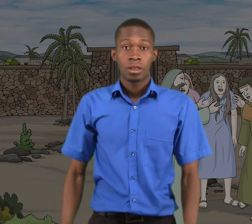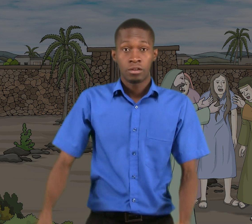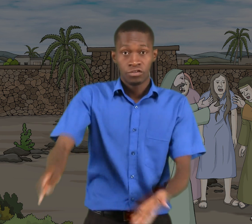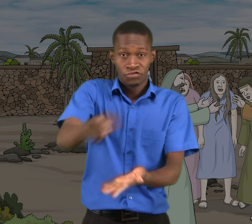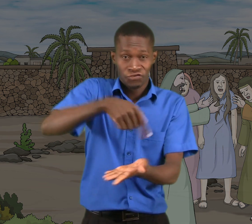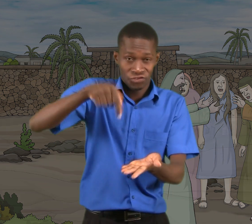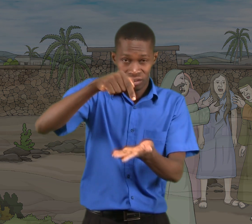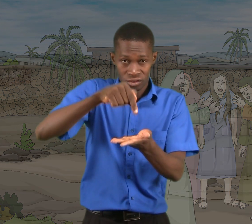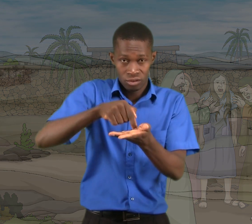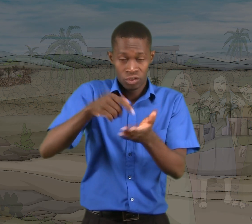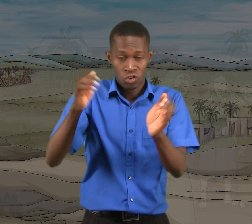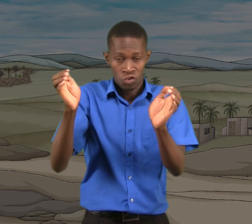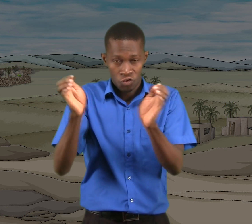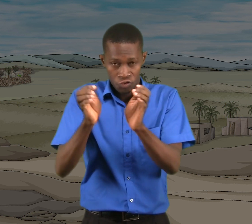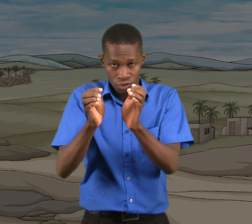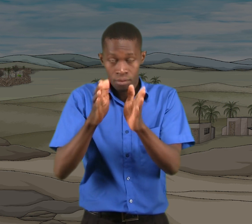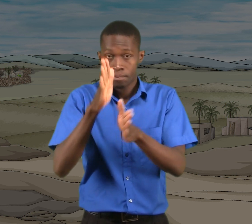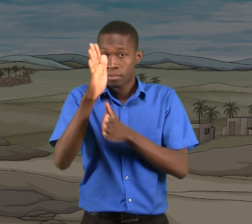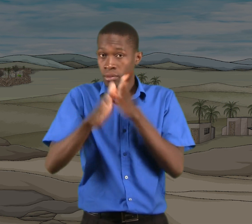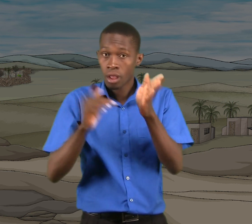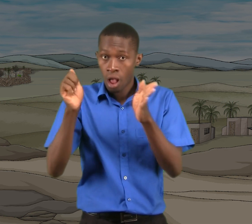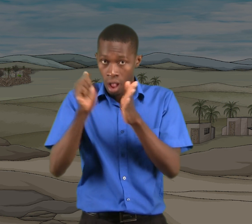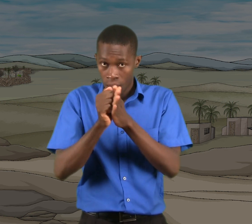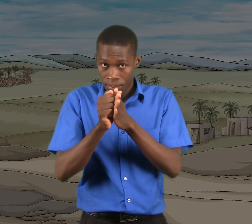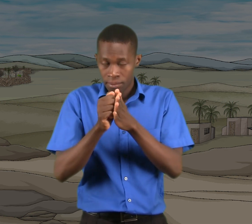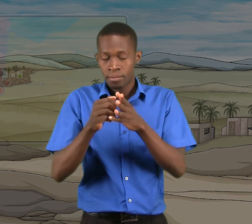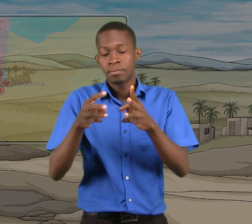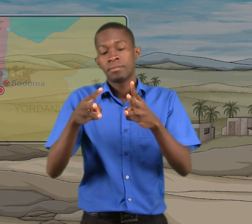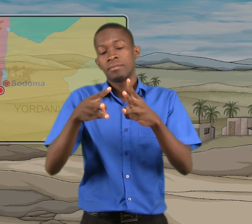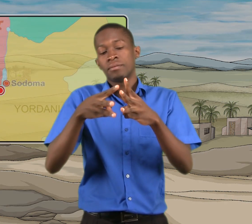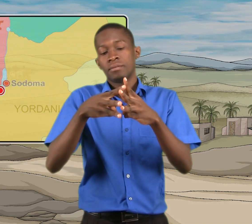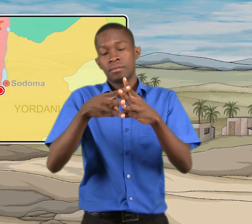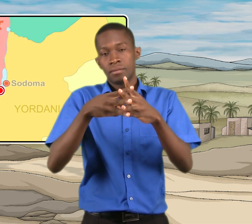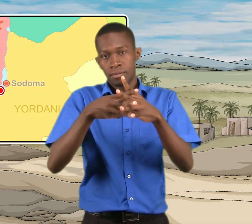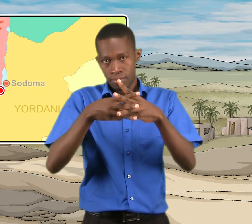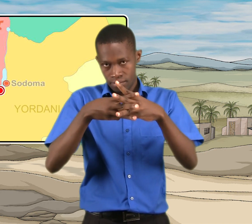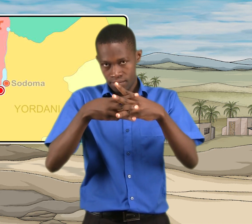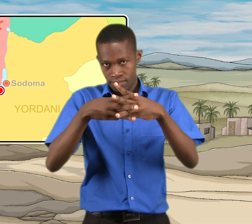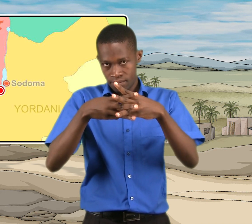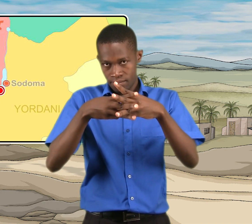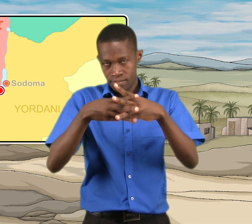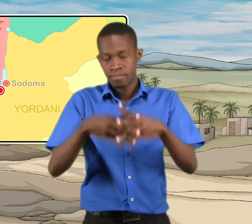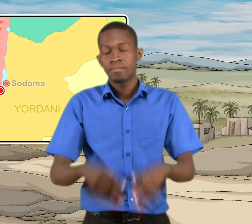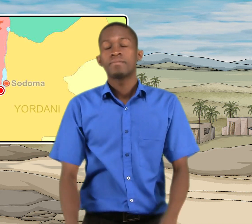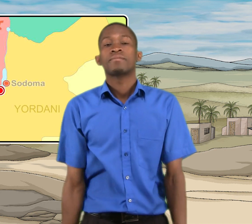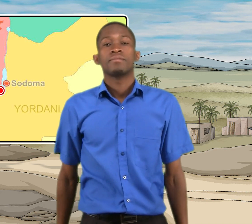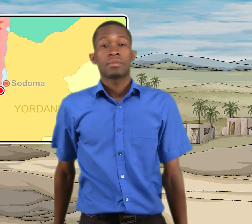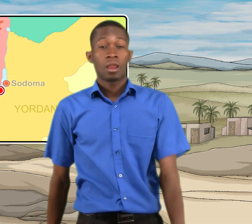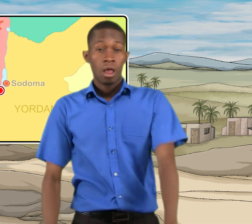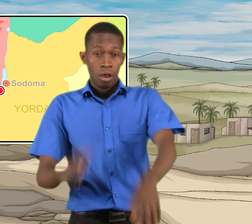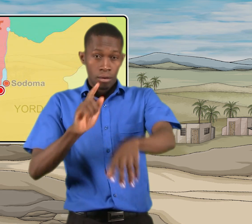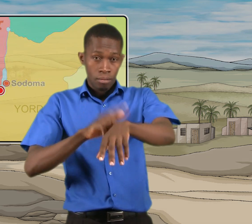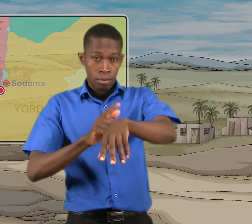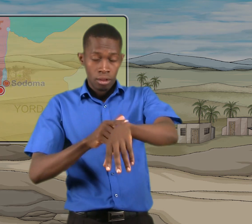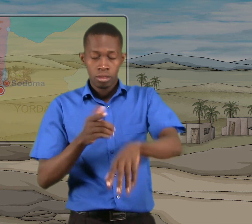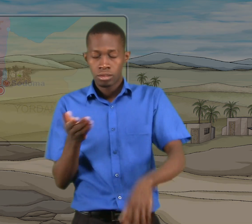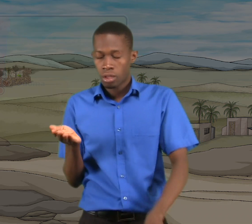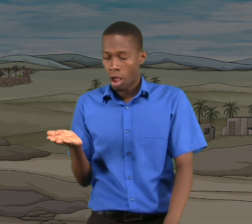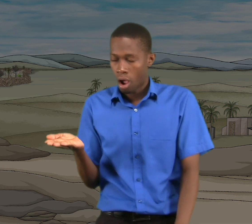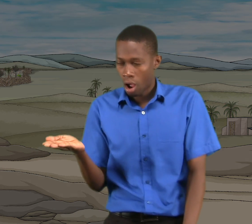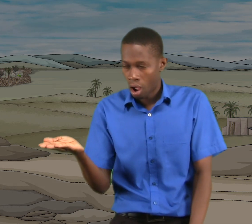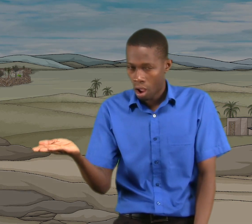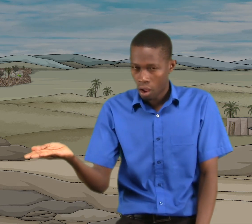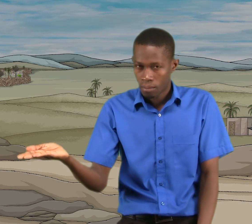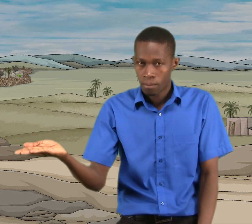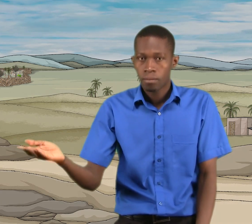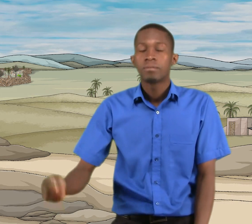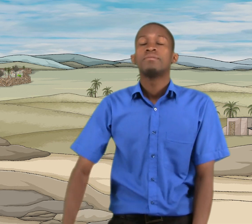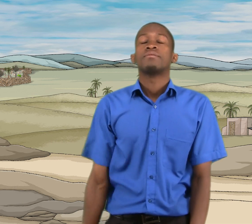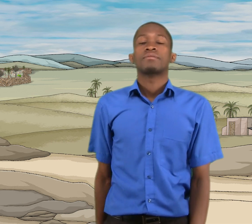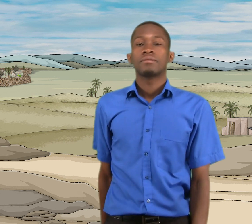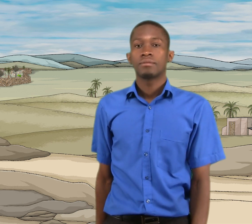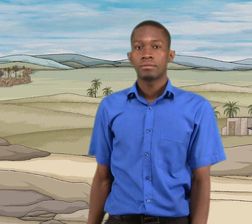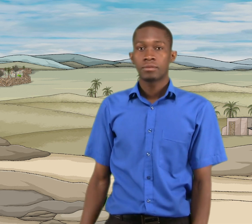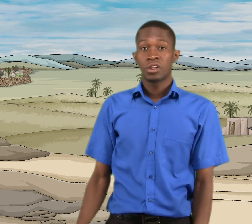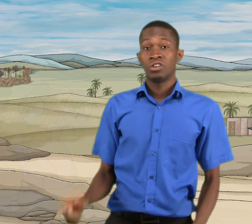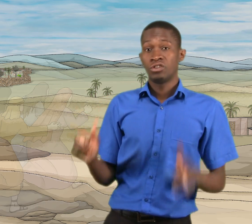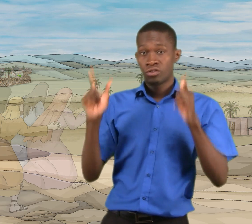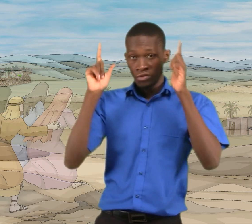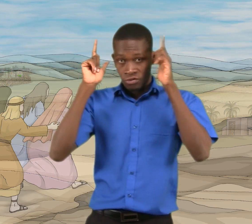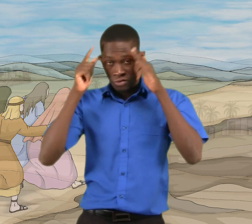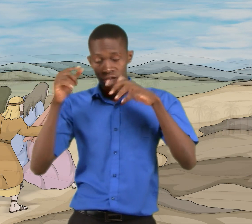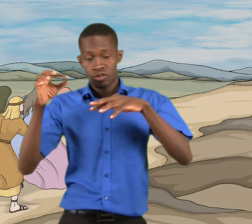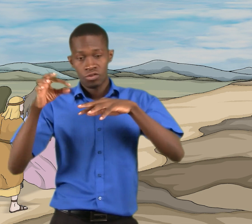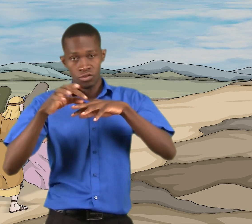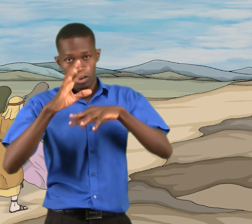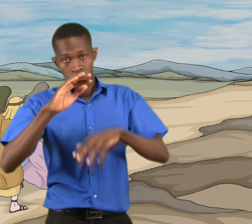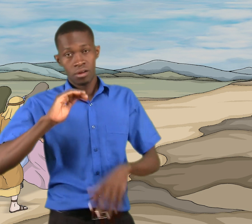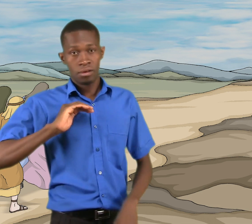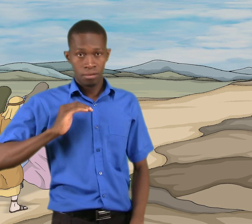That is why the town was called Zoar.